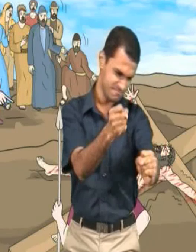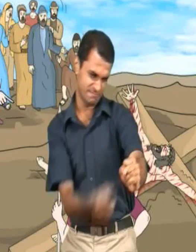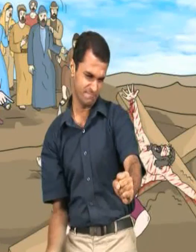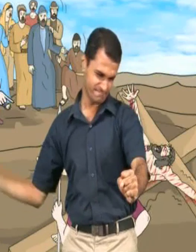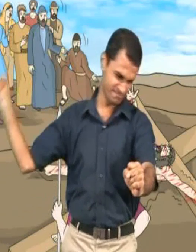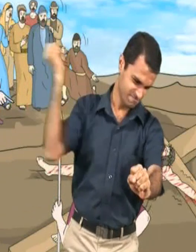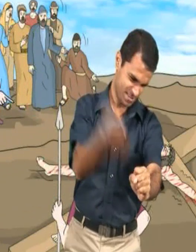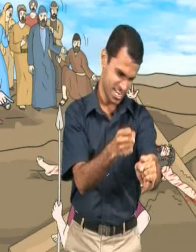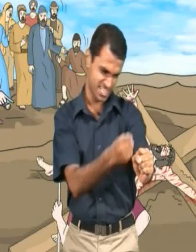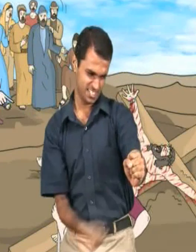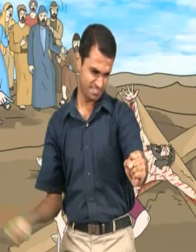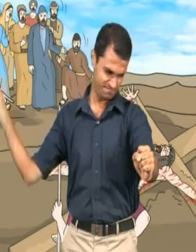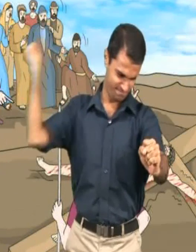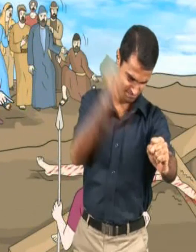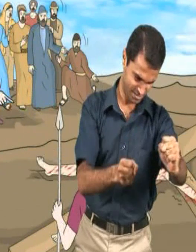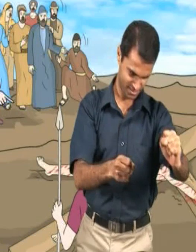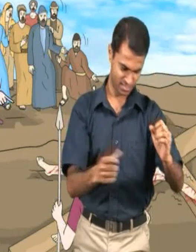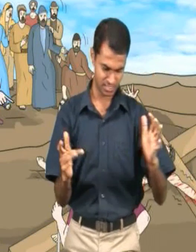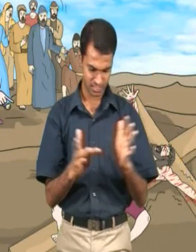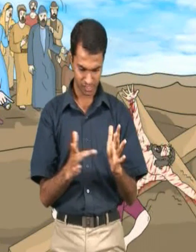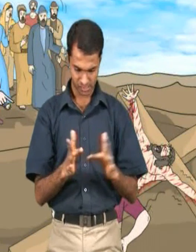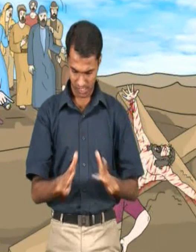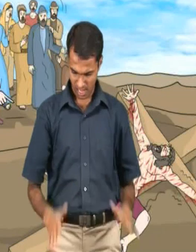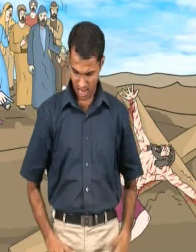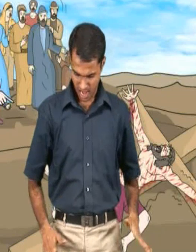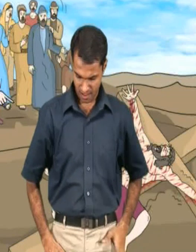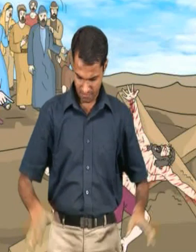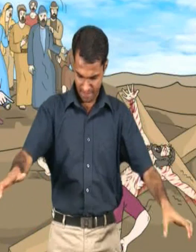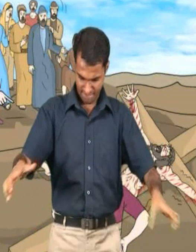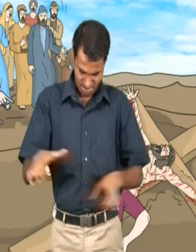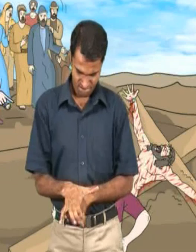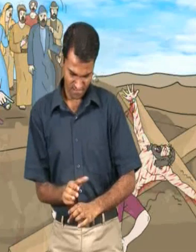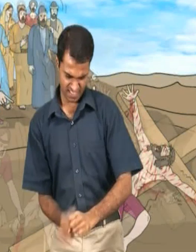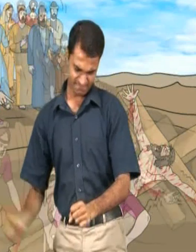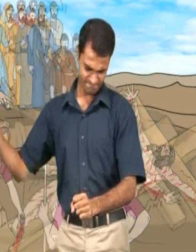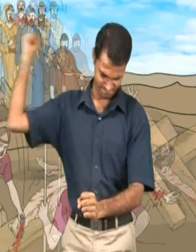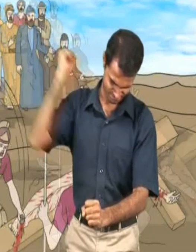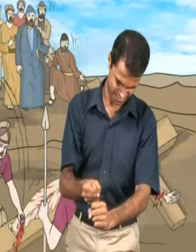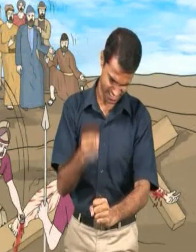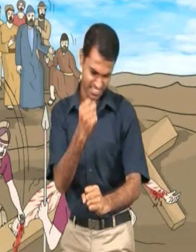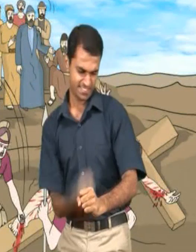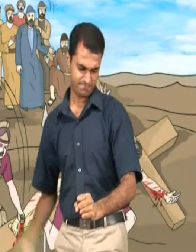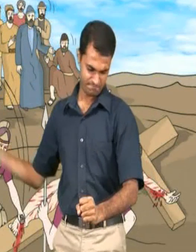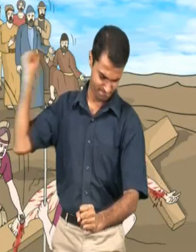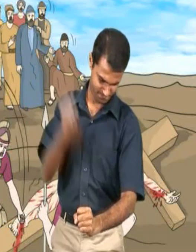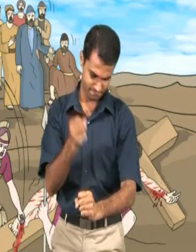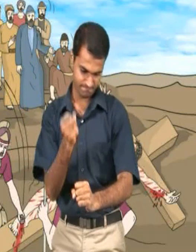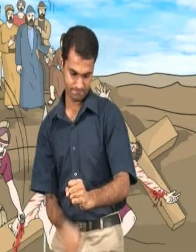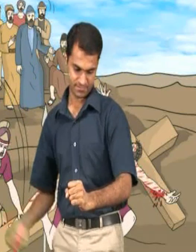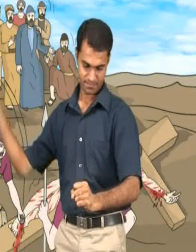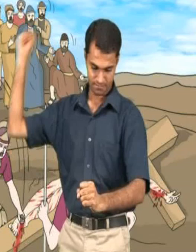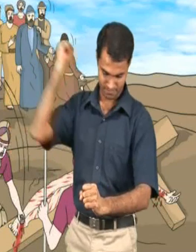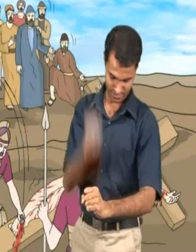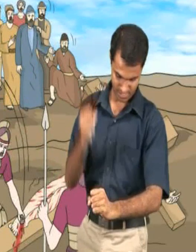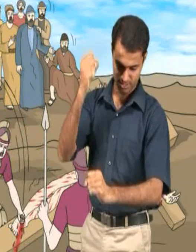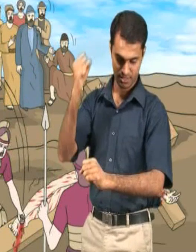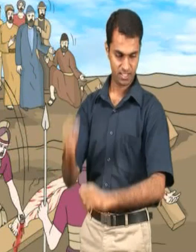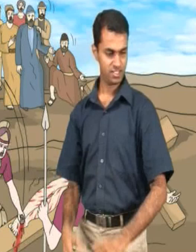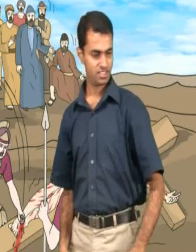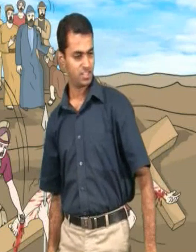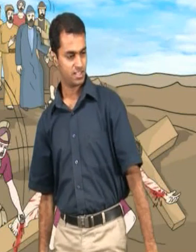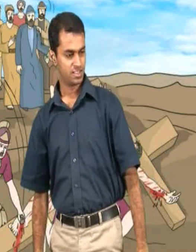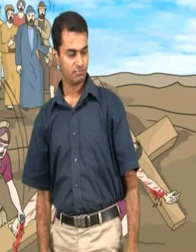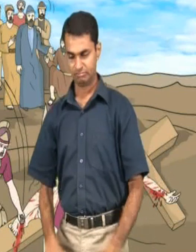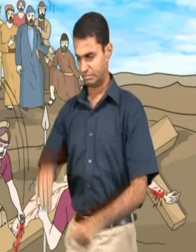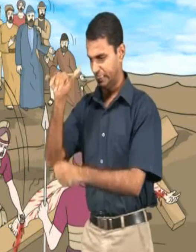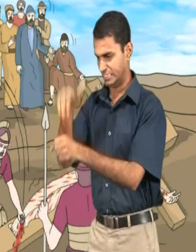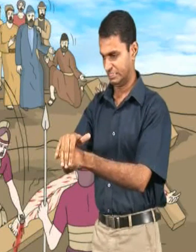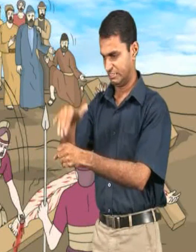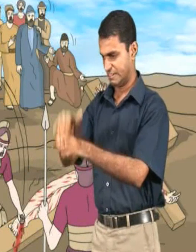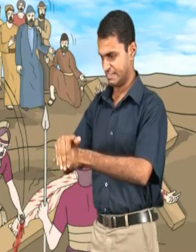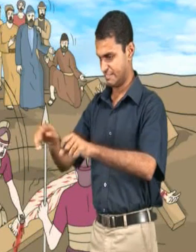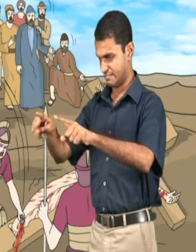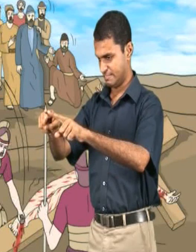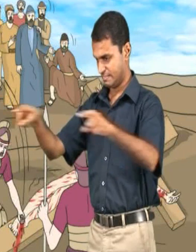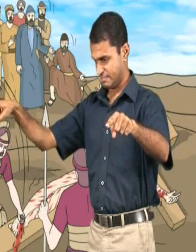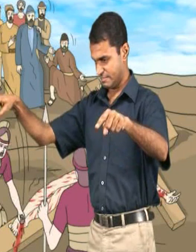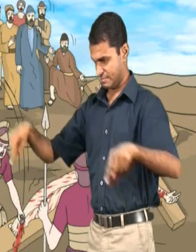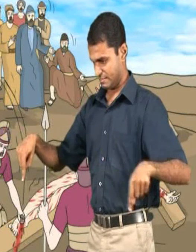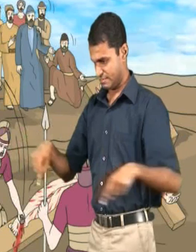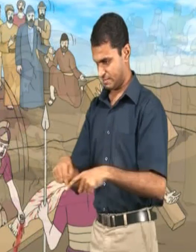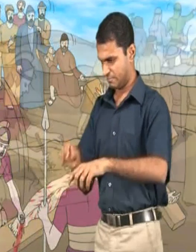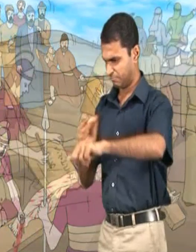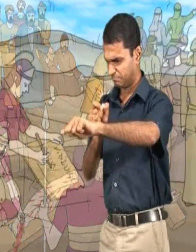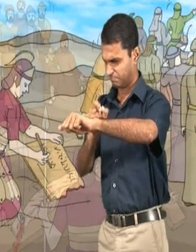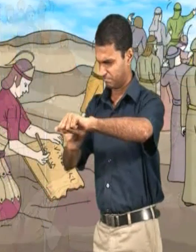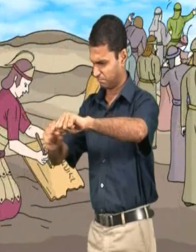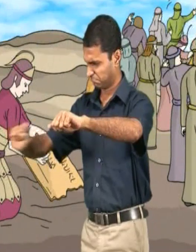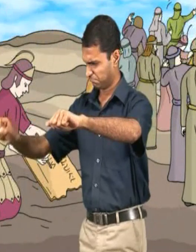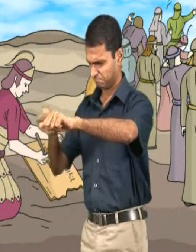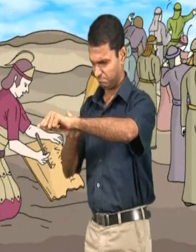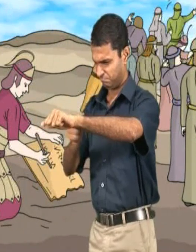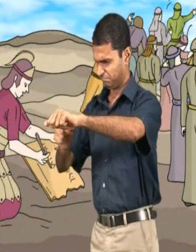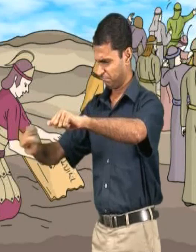And sitting down, they kept watch over Him there.